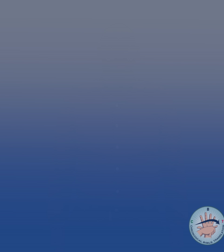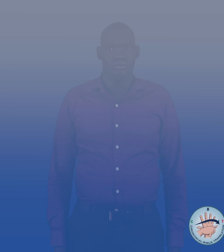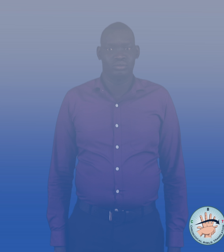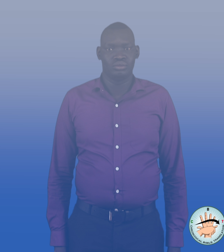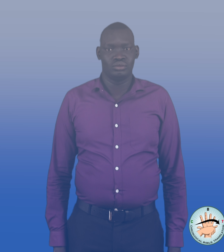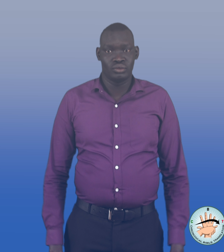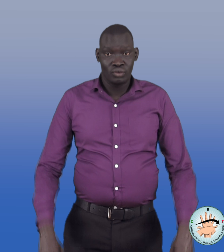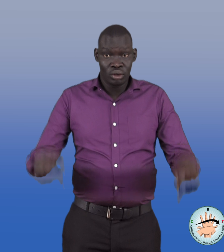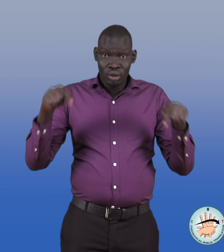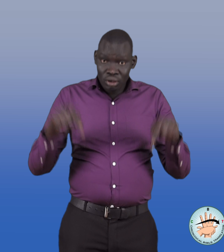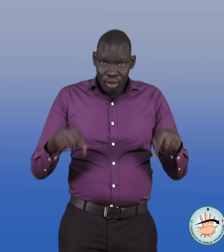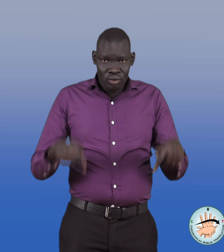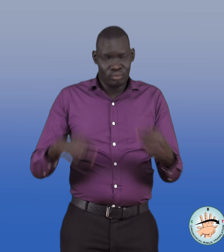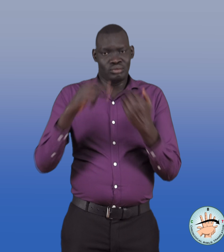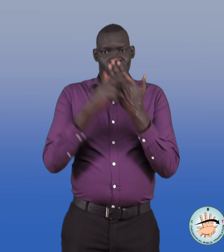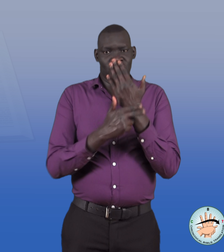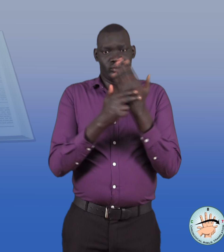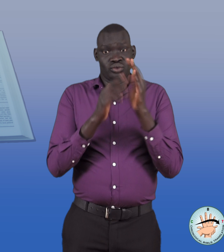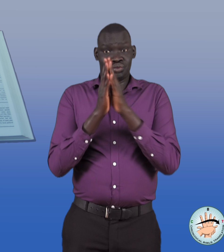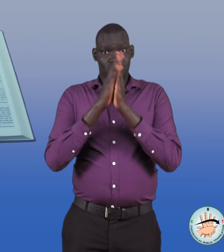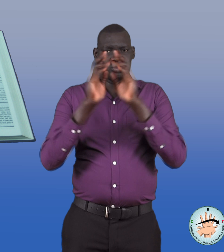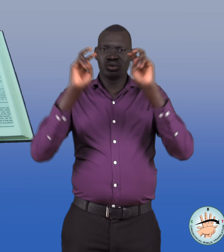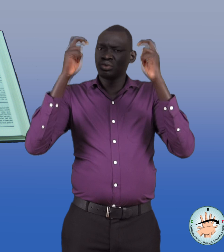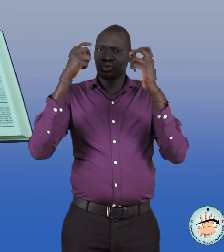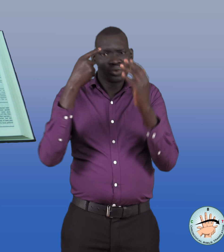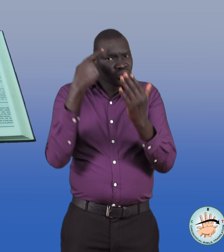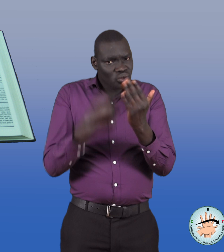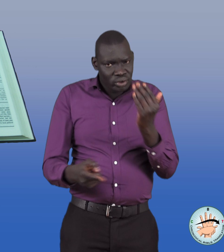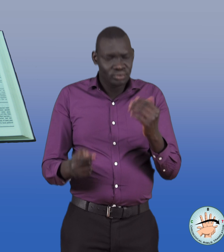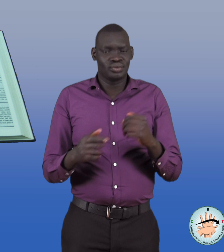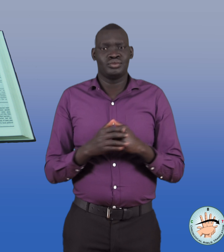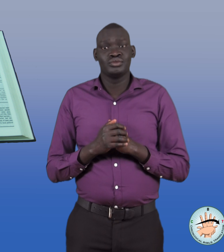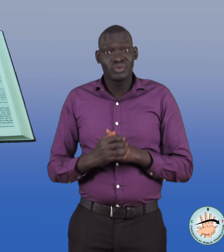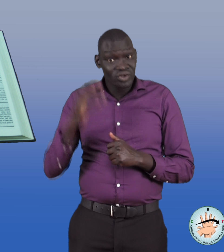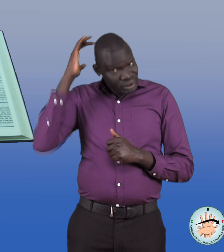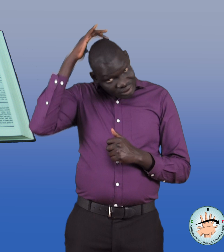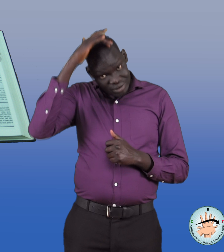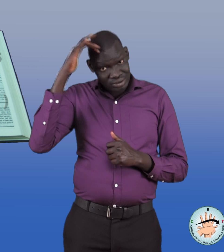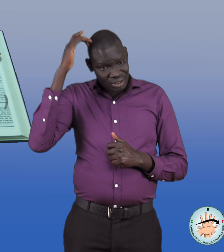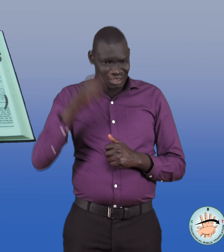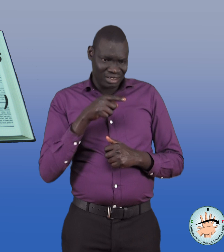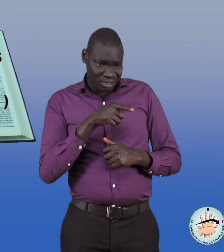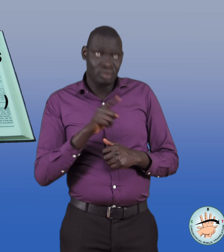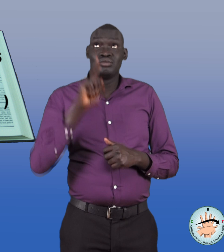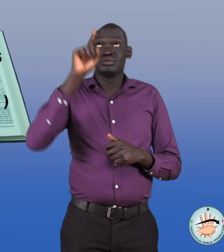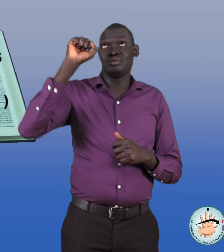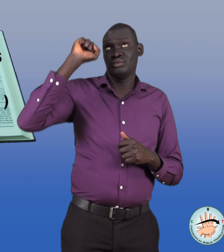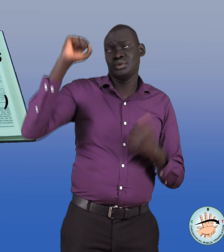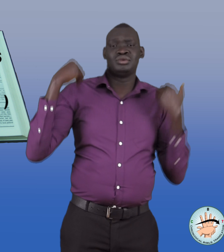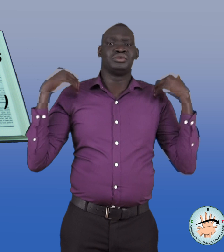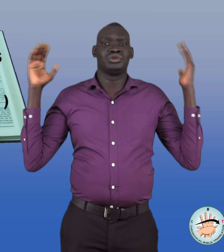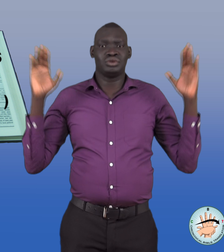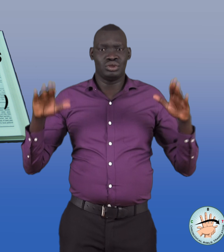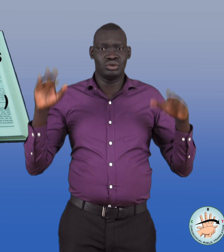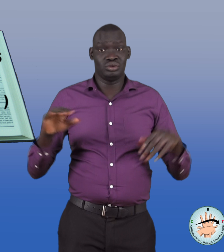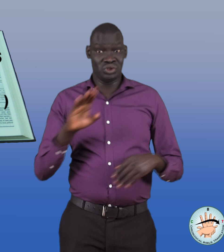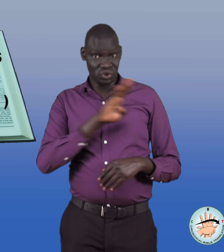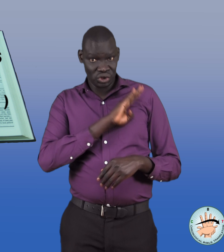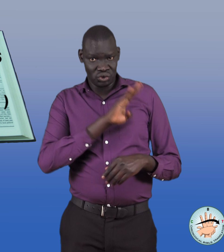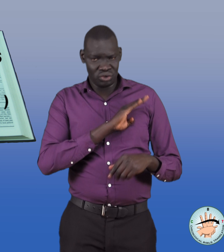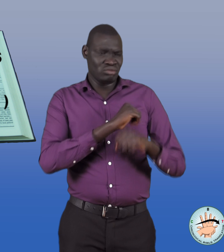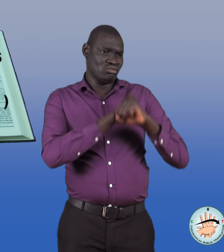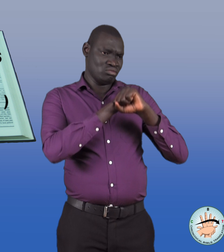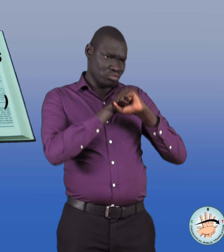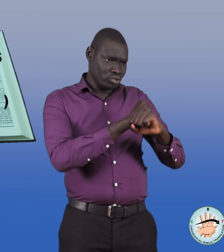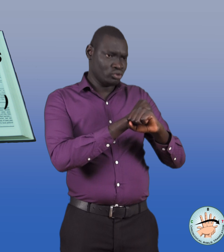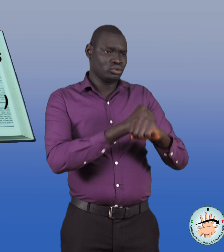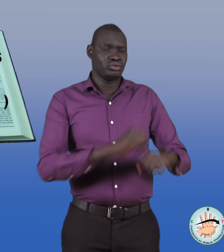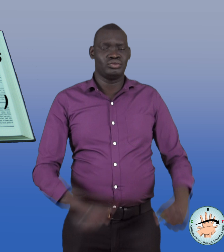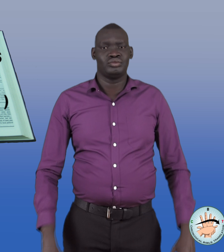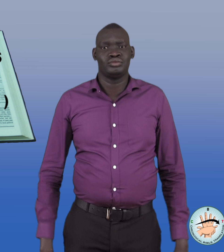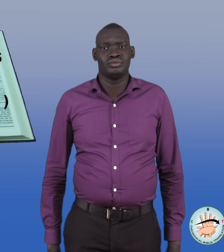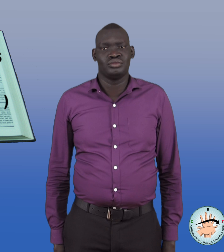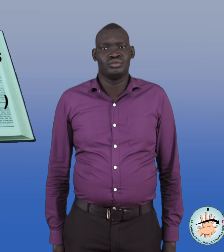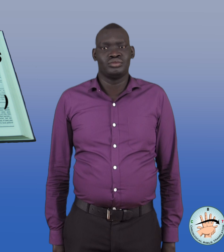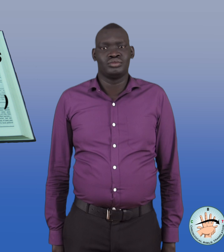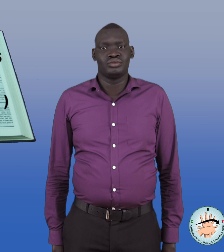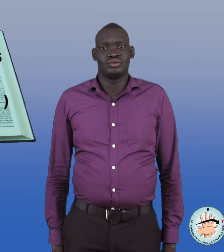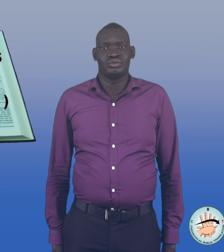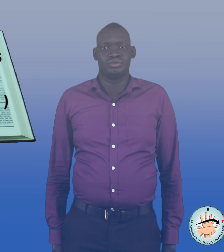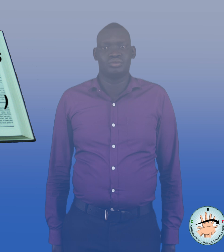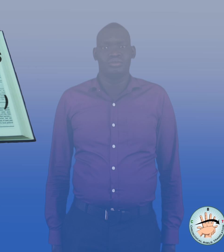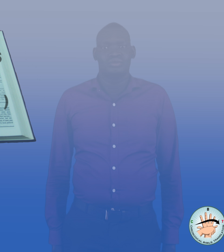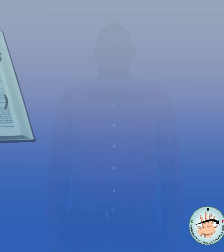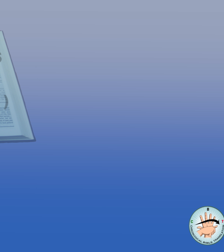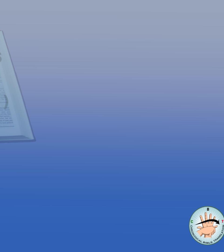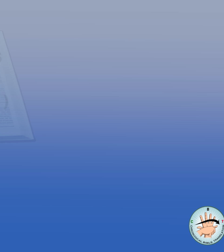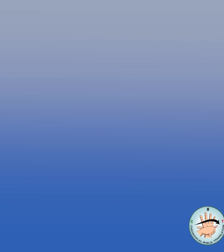The angelic army protects Elisha